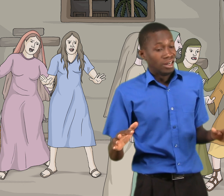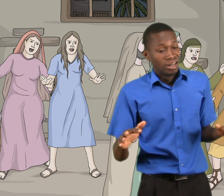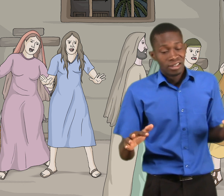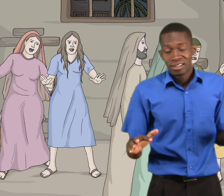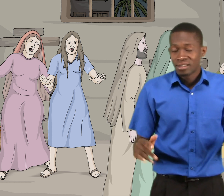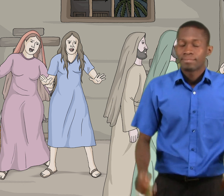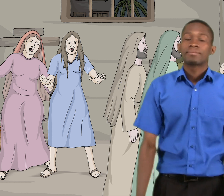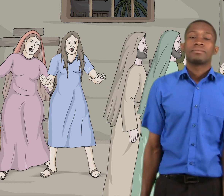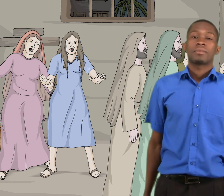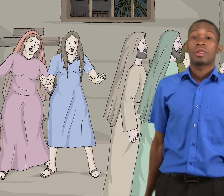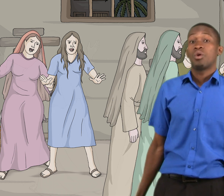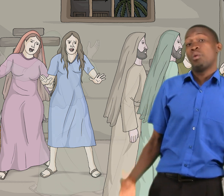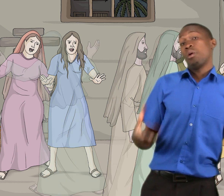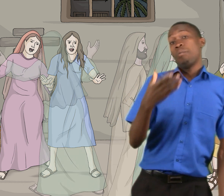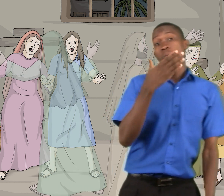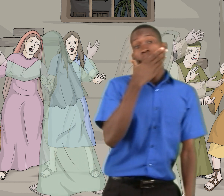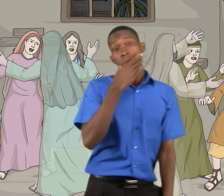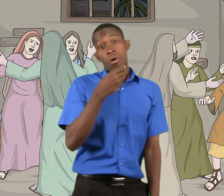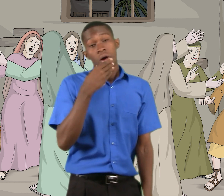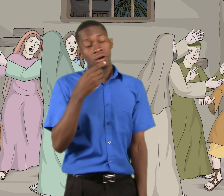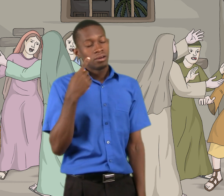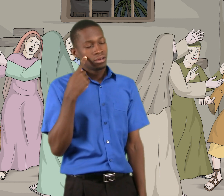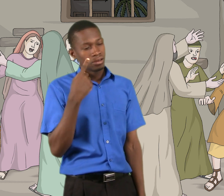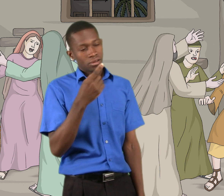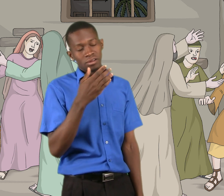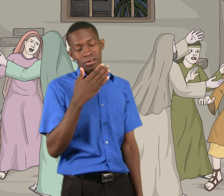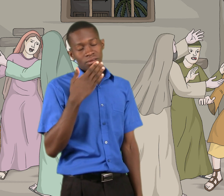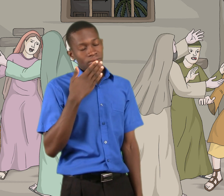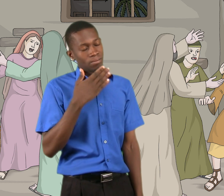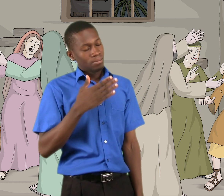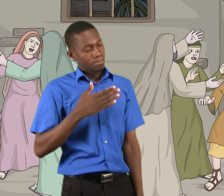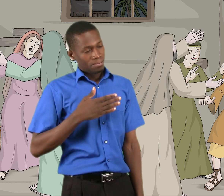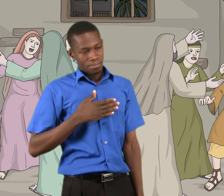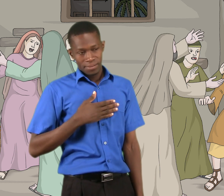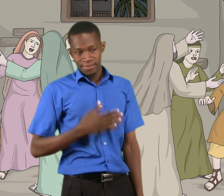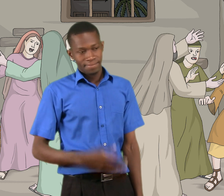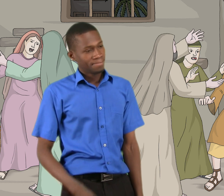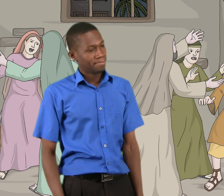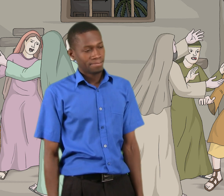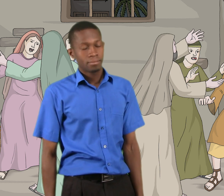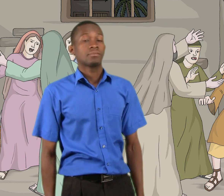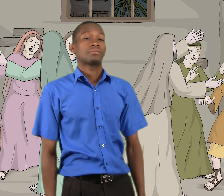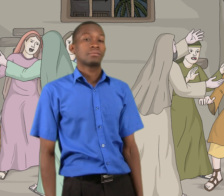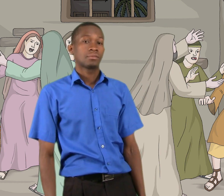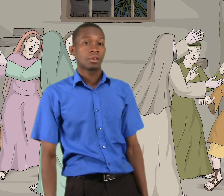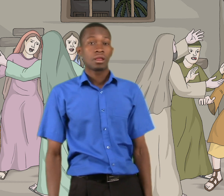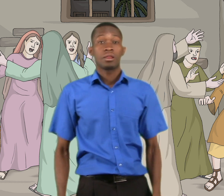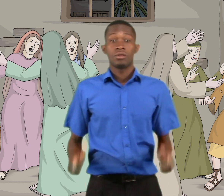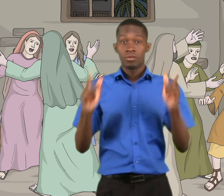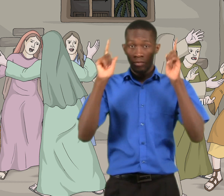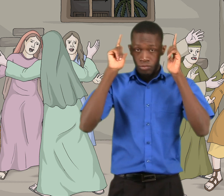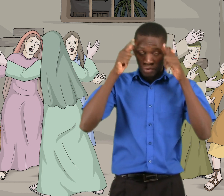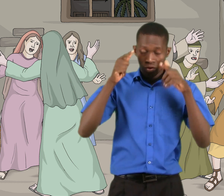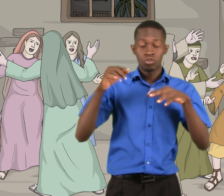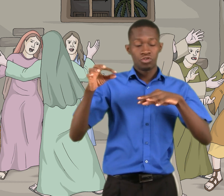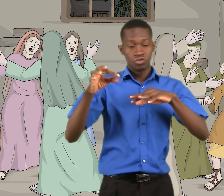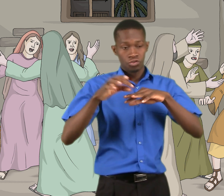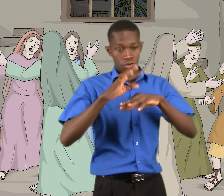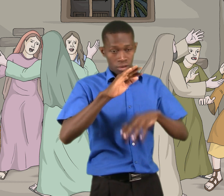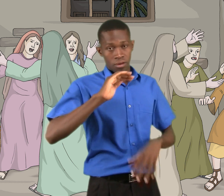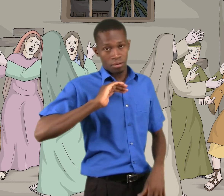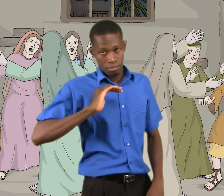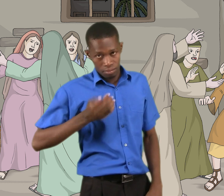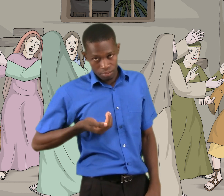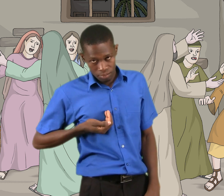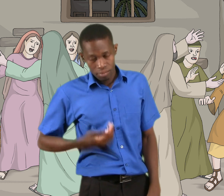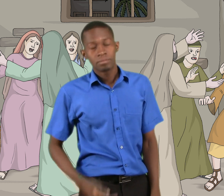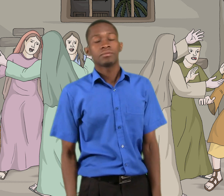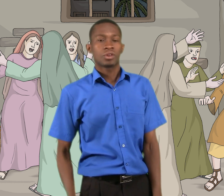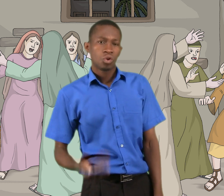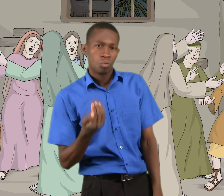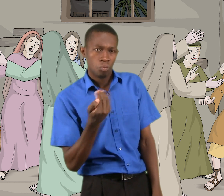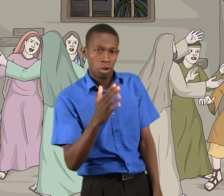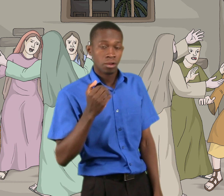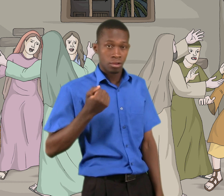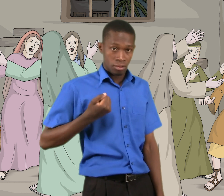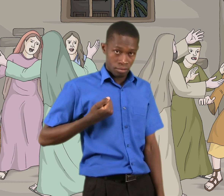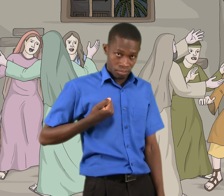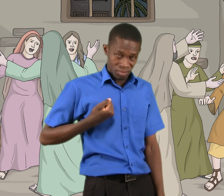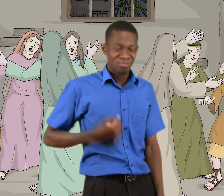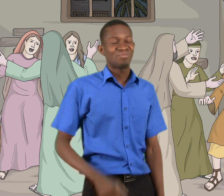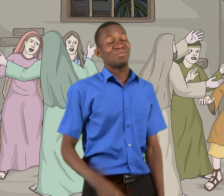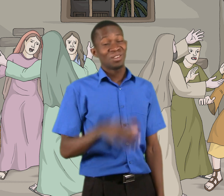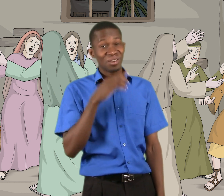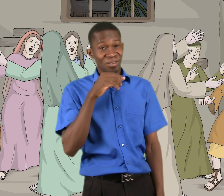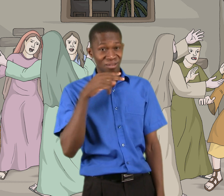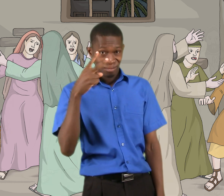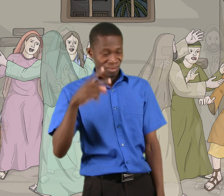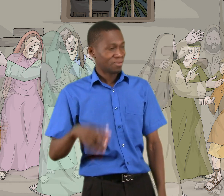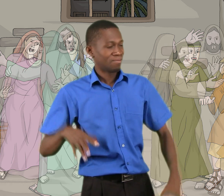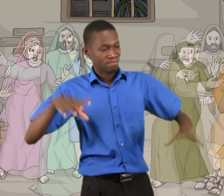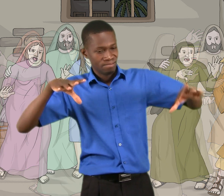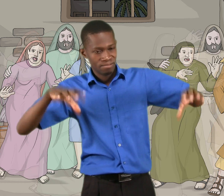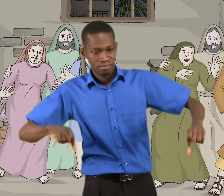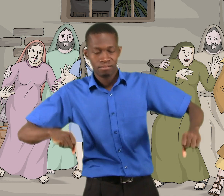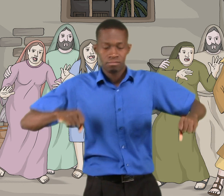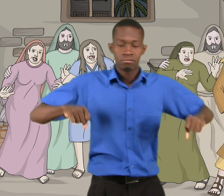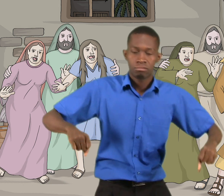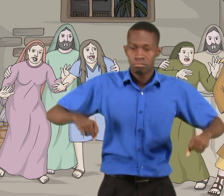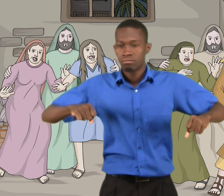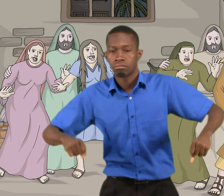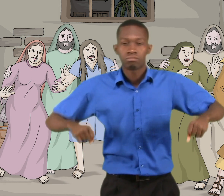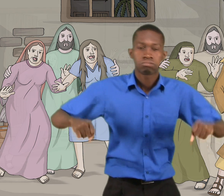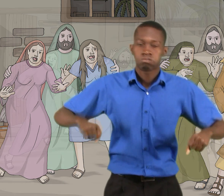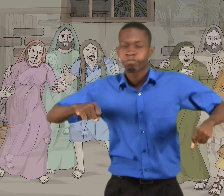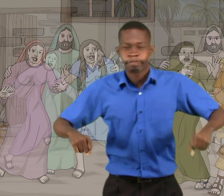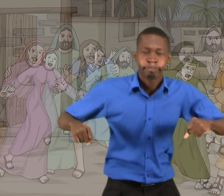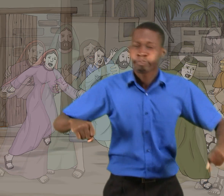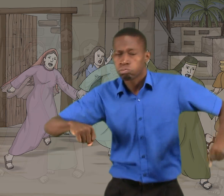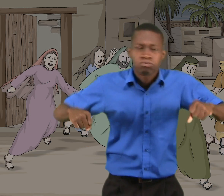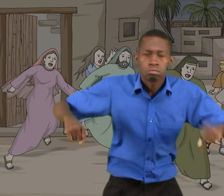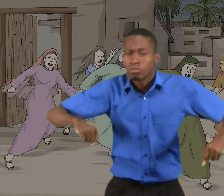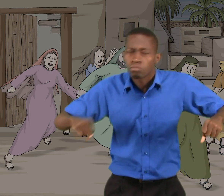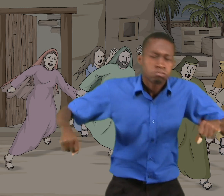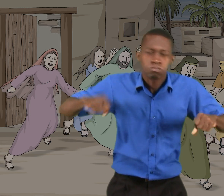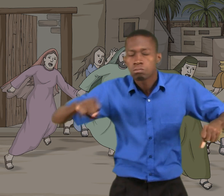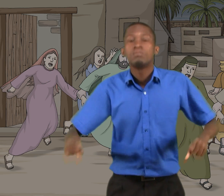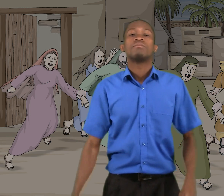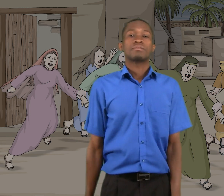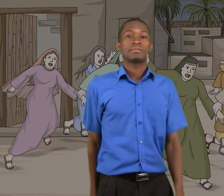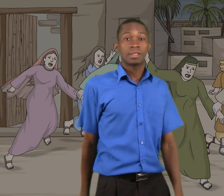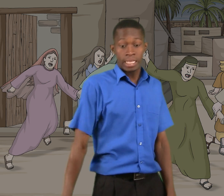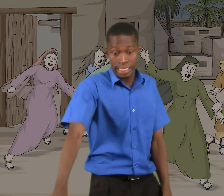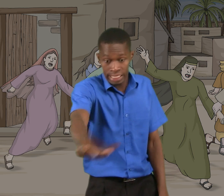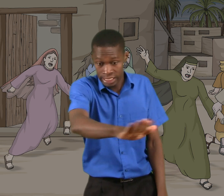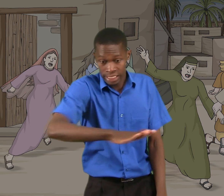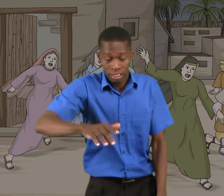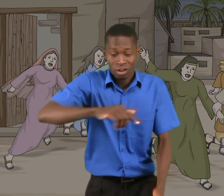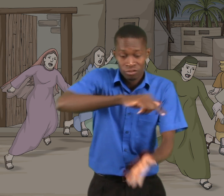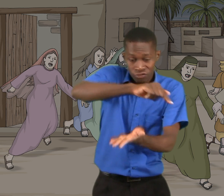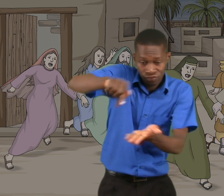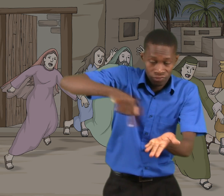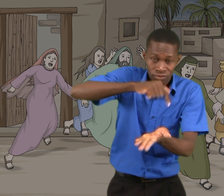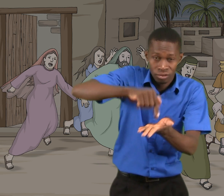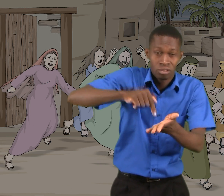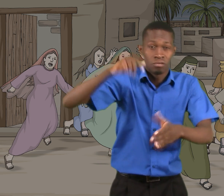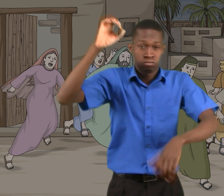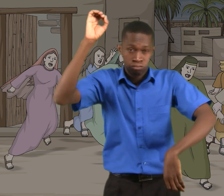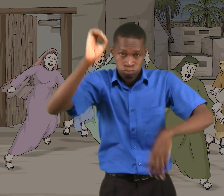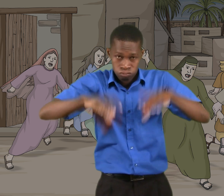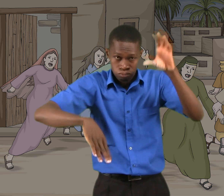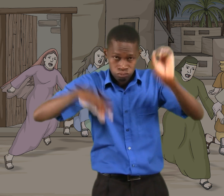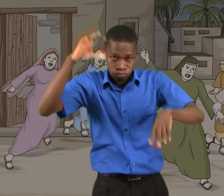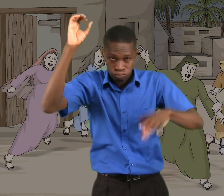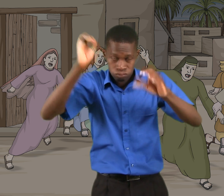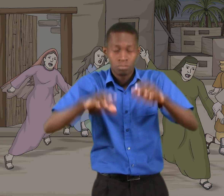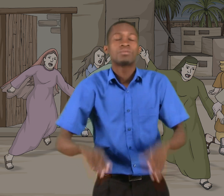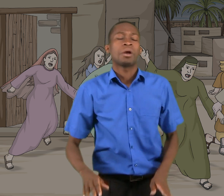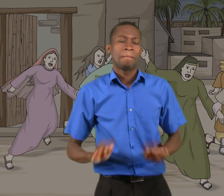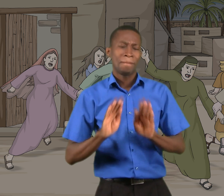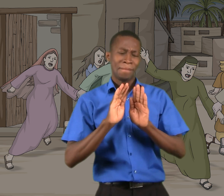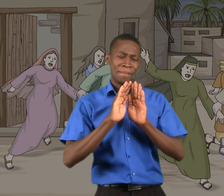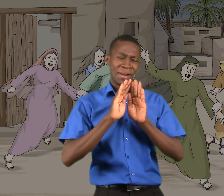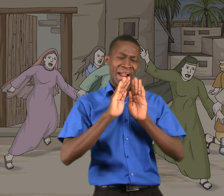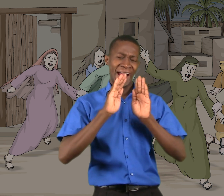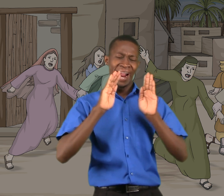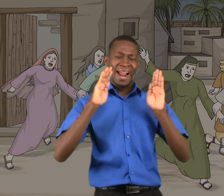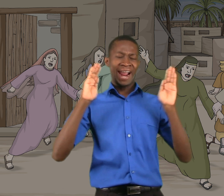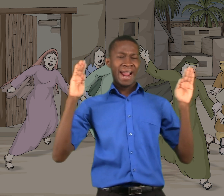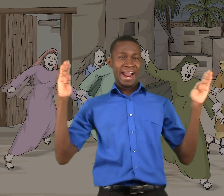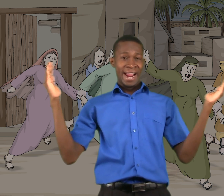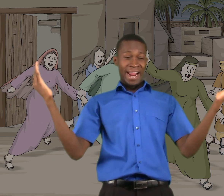And they led them safely out of the city, because of the LORD’s compassion for them.